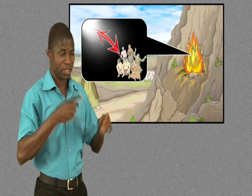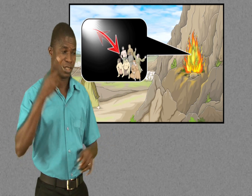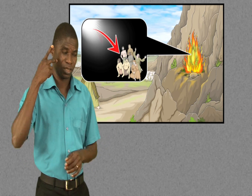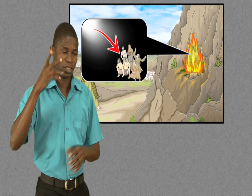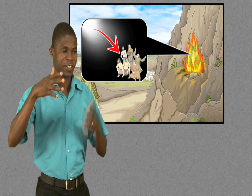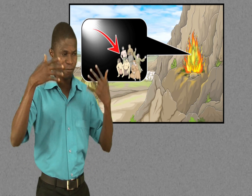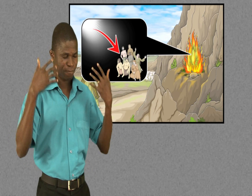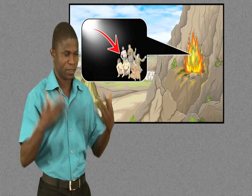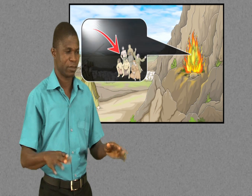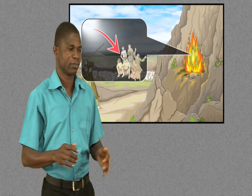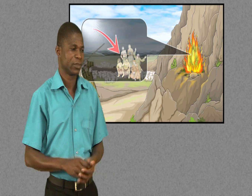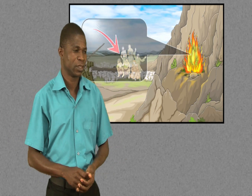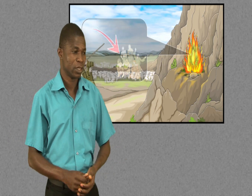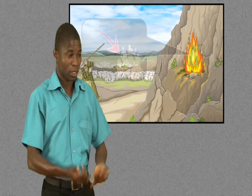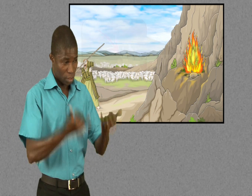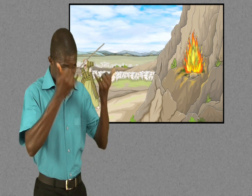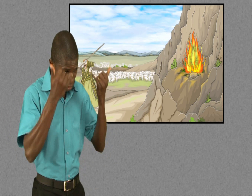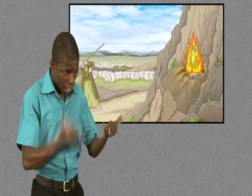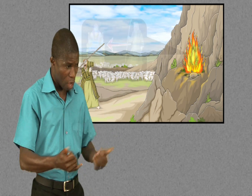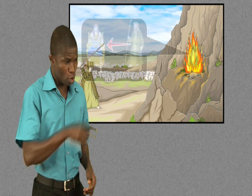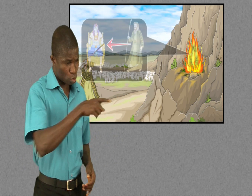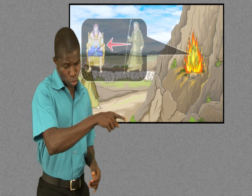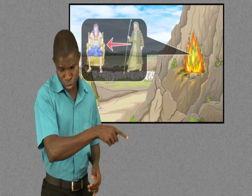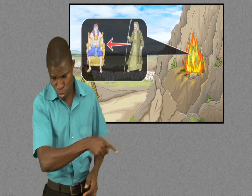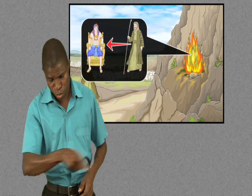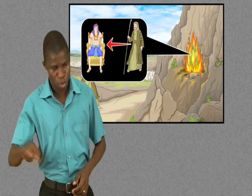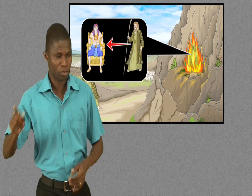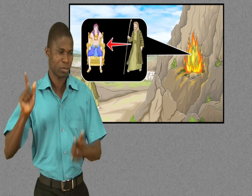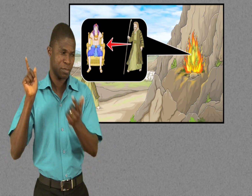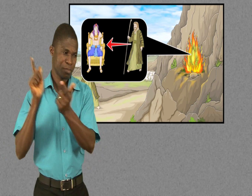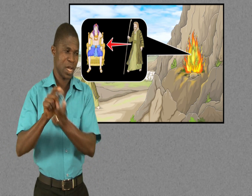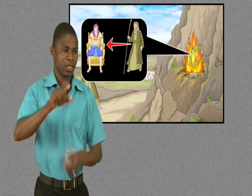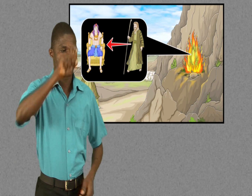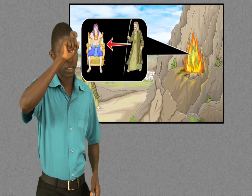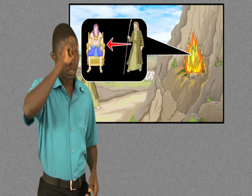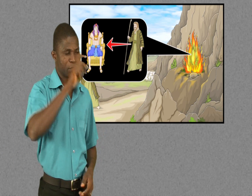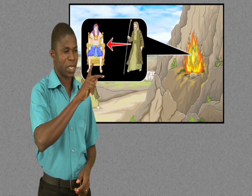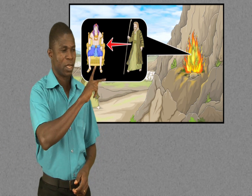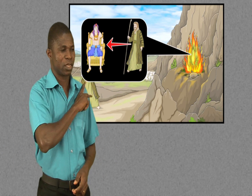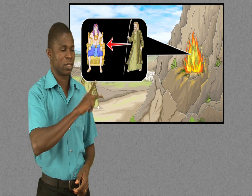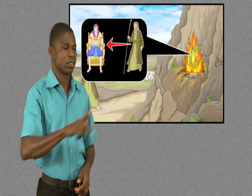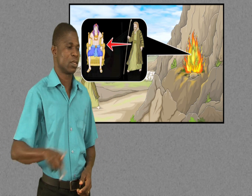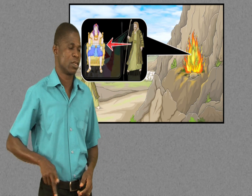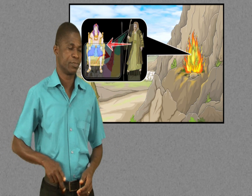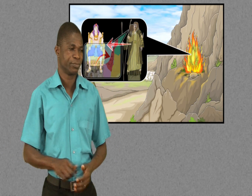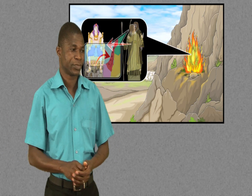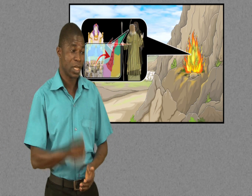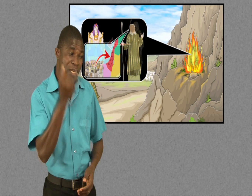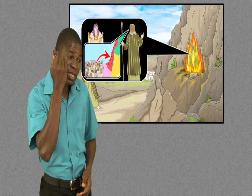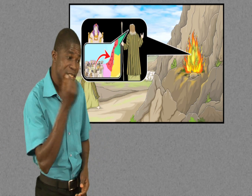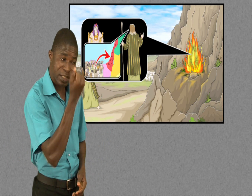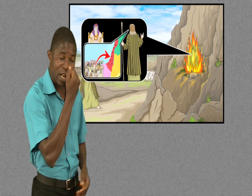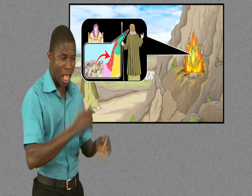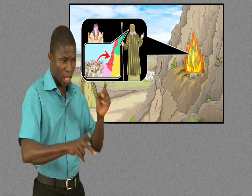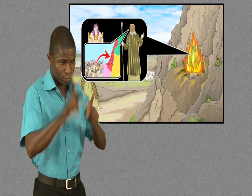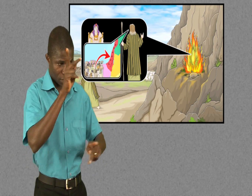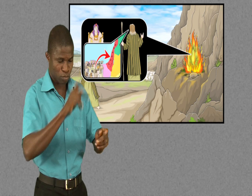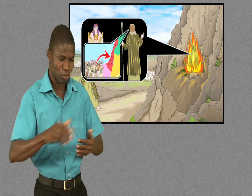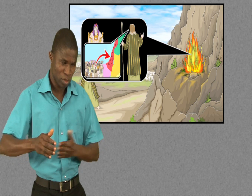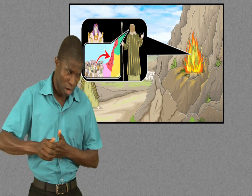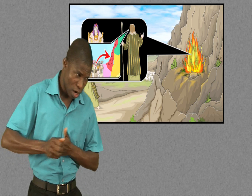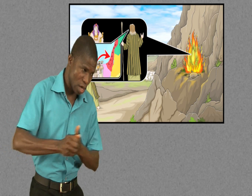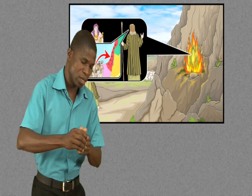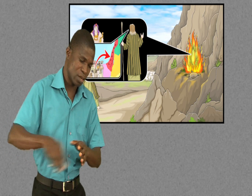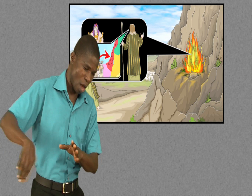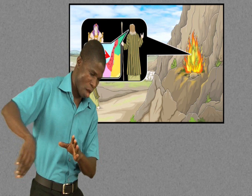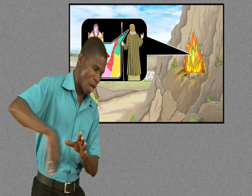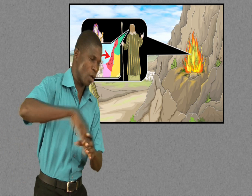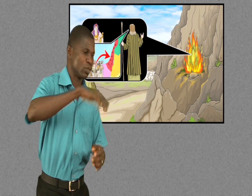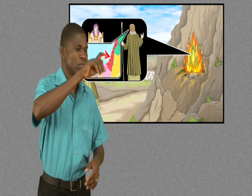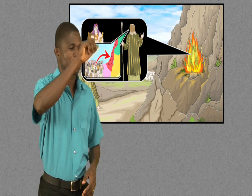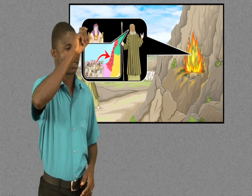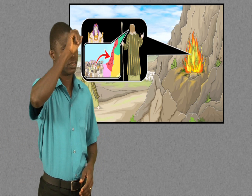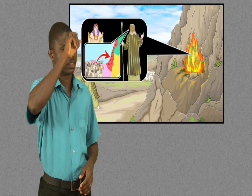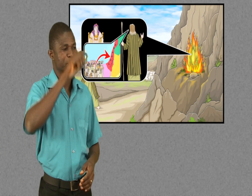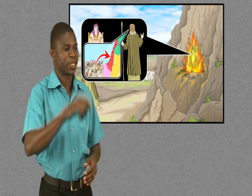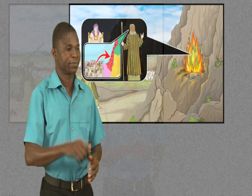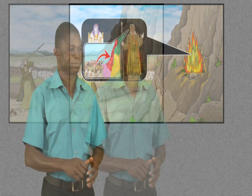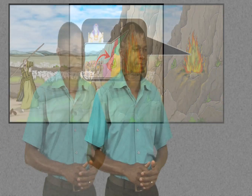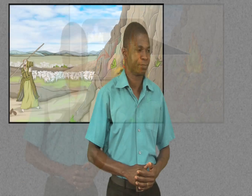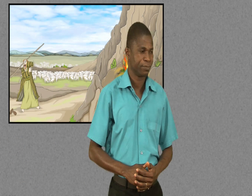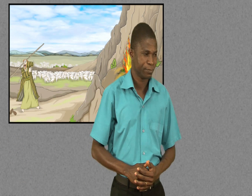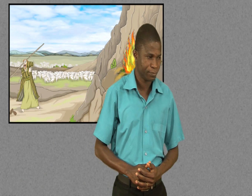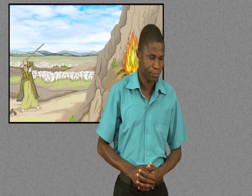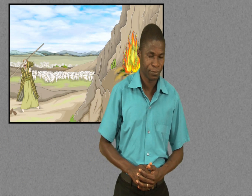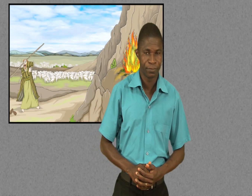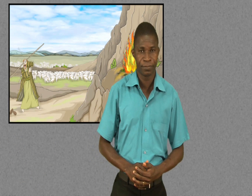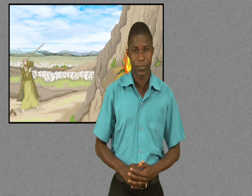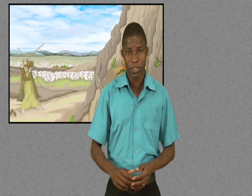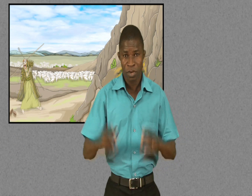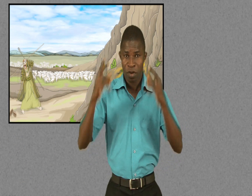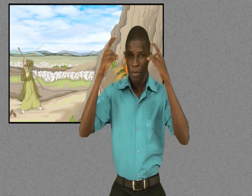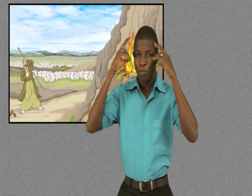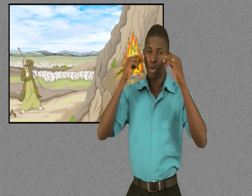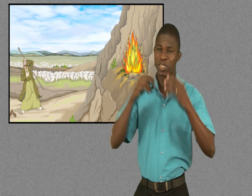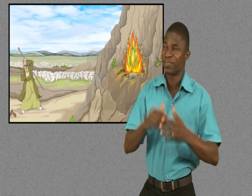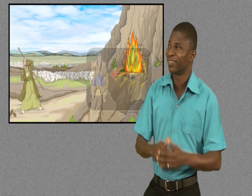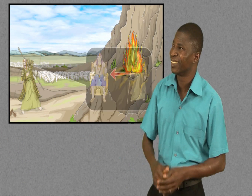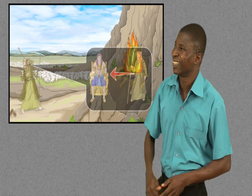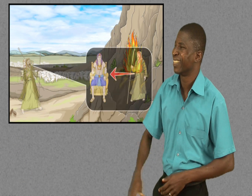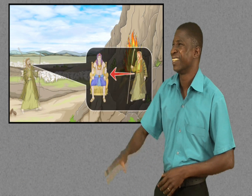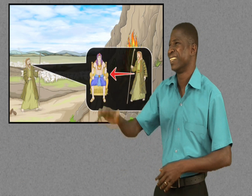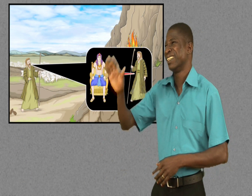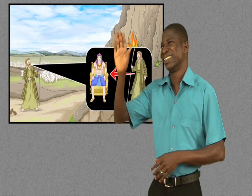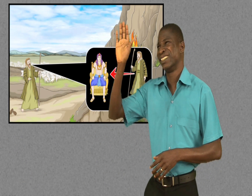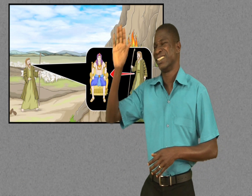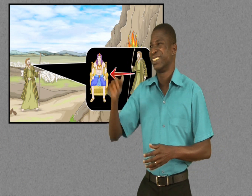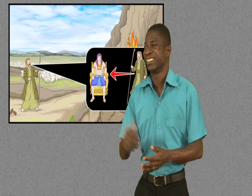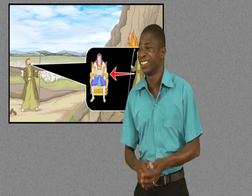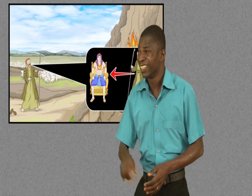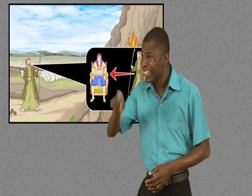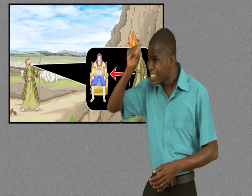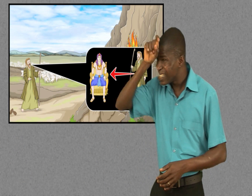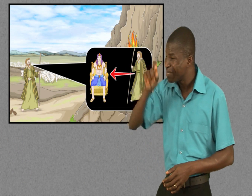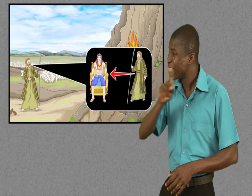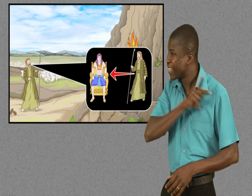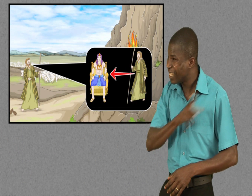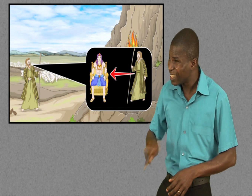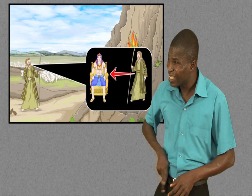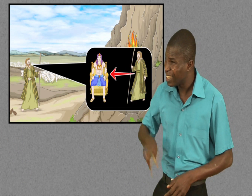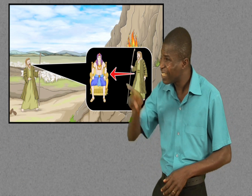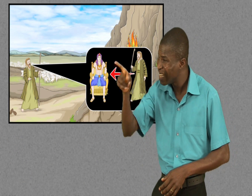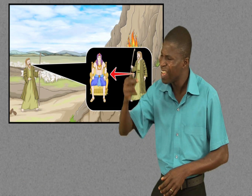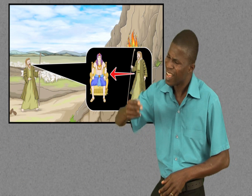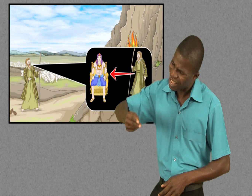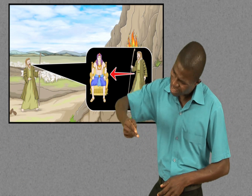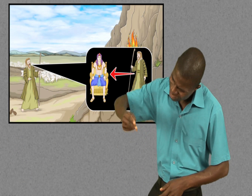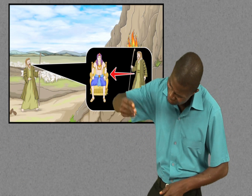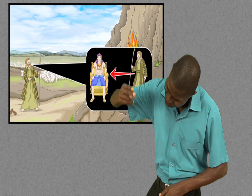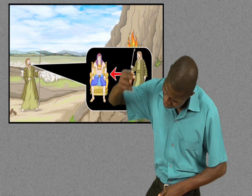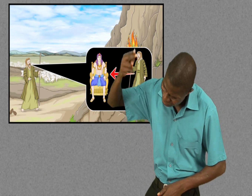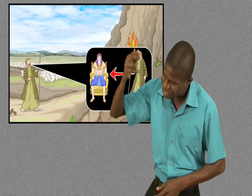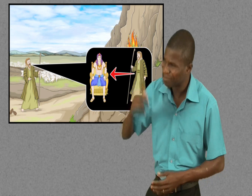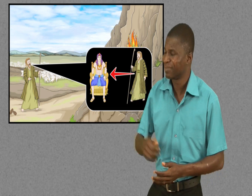I am sending you to Pharaoh to bring My people the Israelites out of Egypt.”